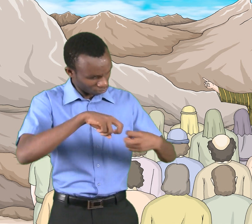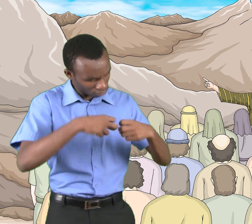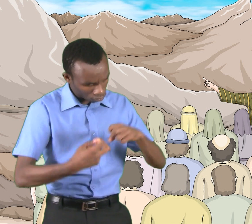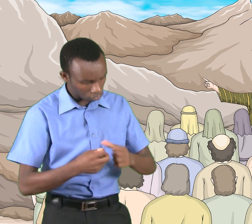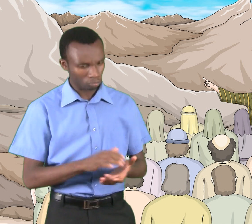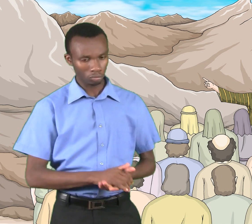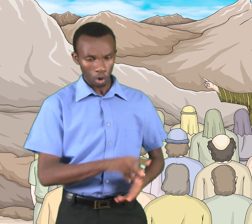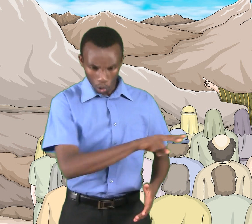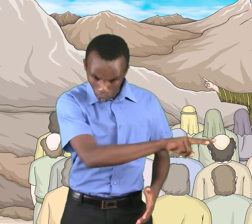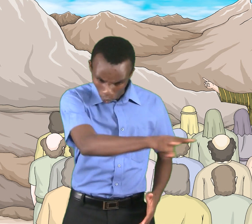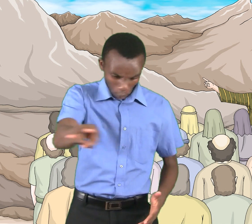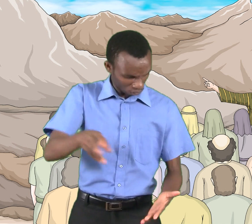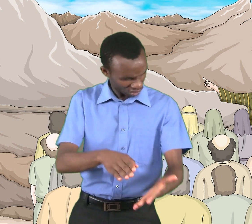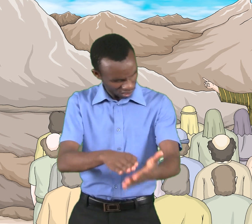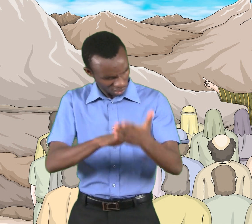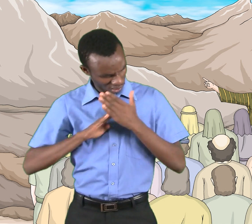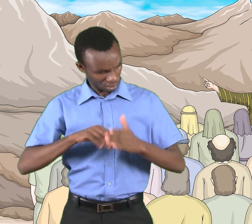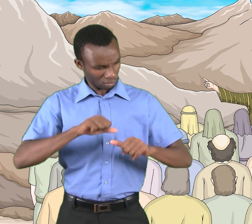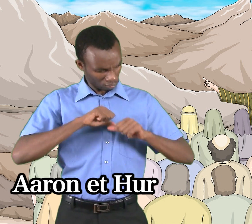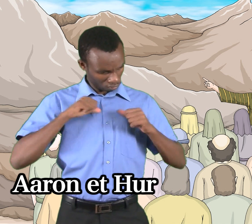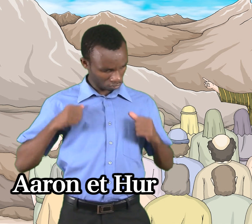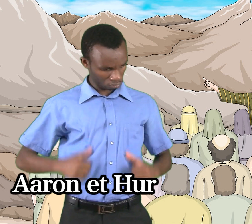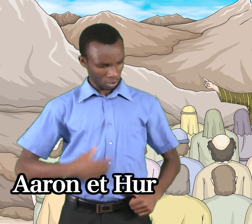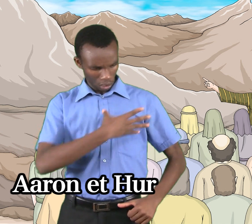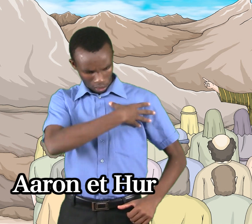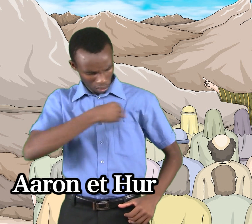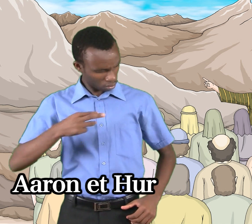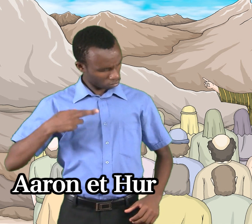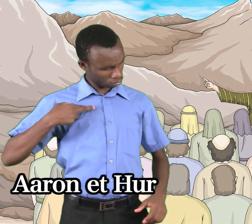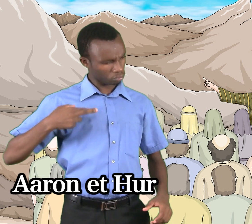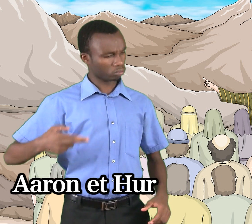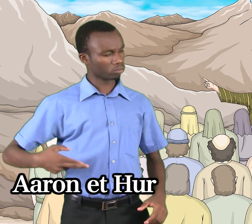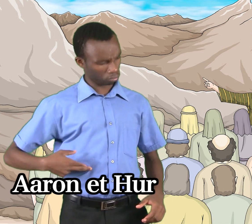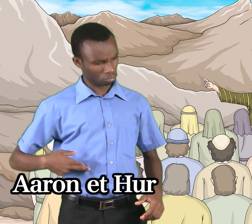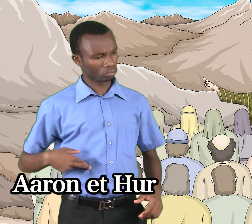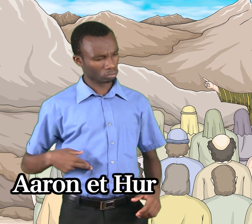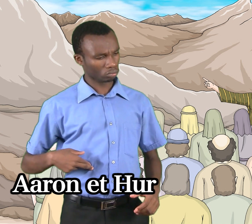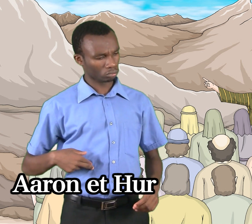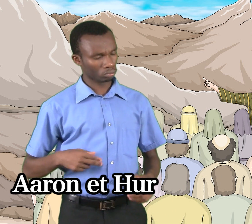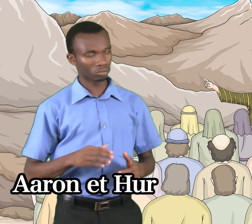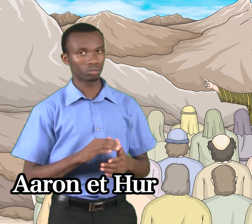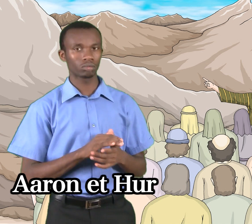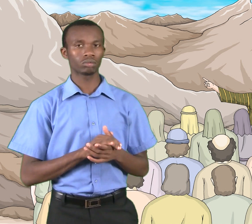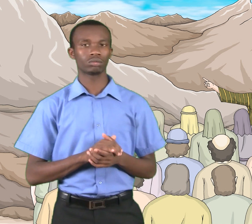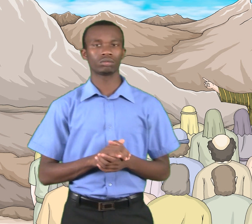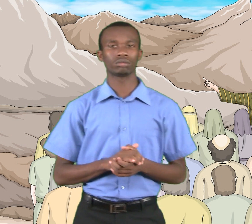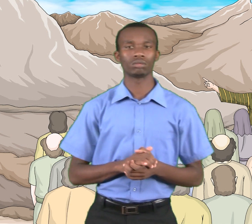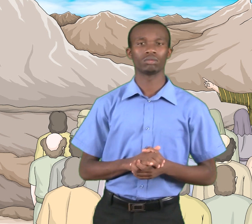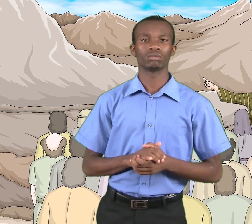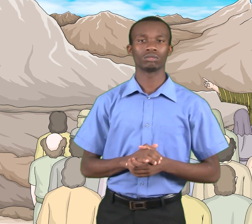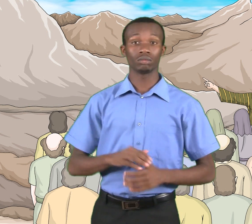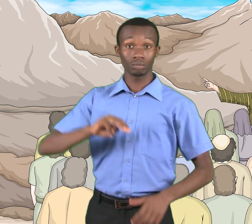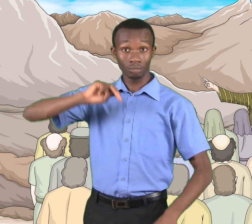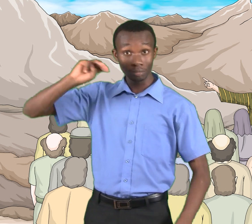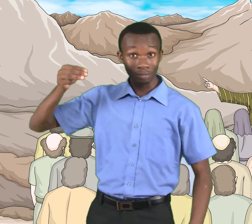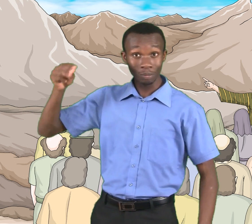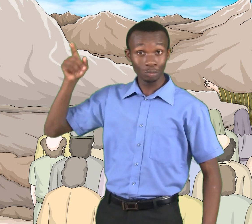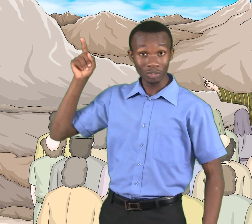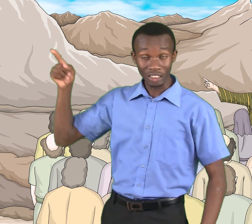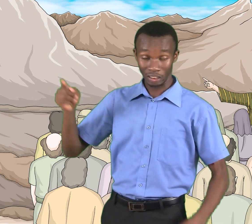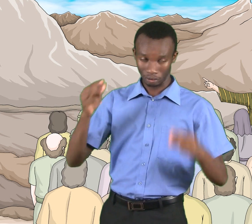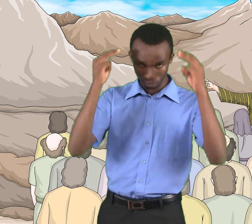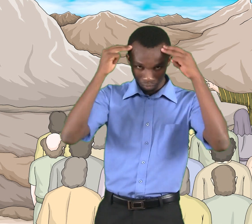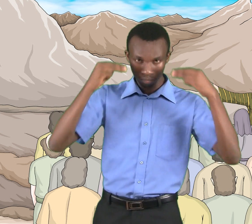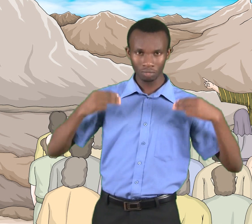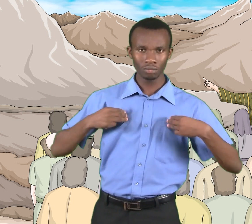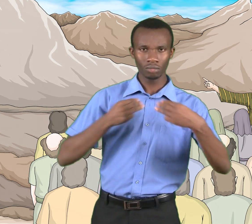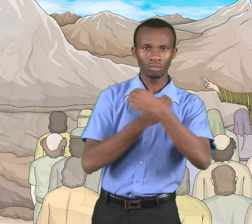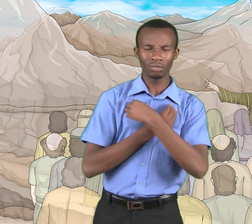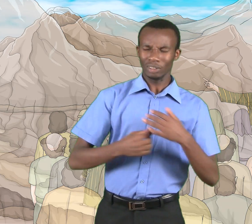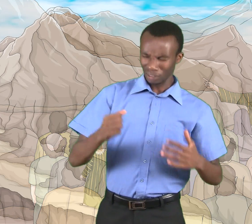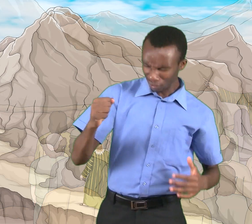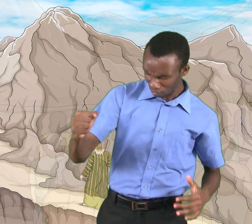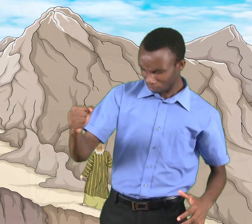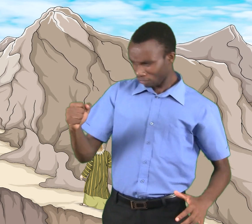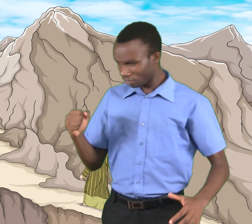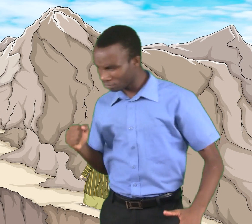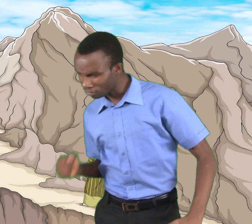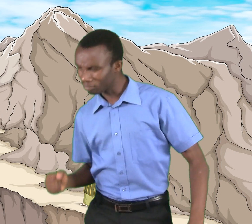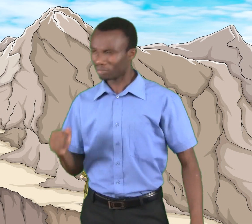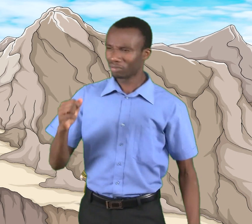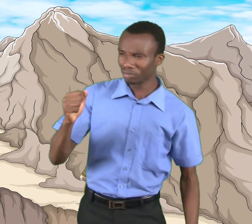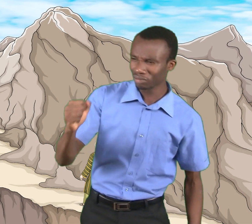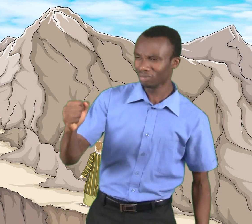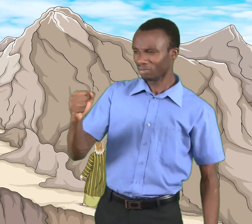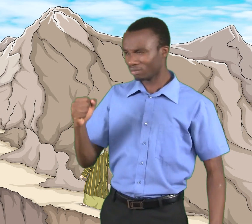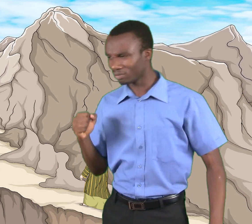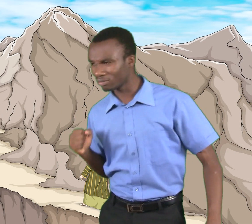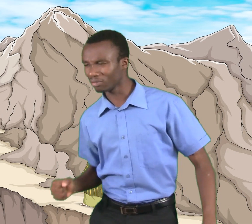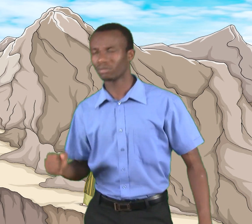Aaron and Hur are here with you. Whoever has a dispute can go to them.”